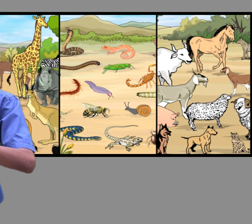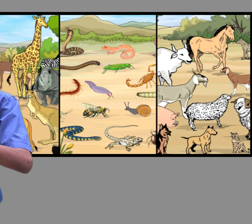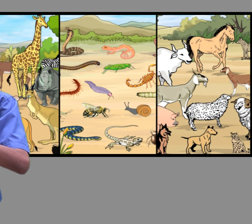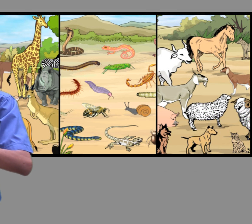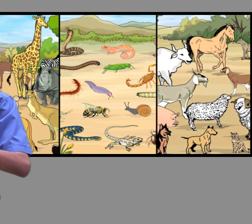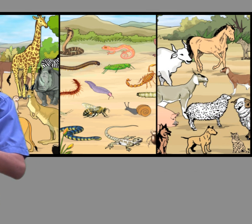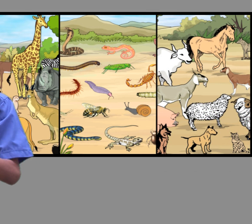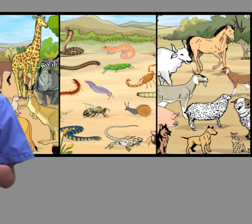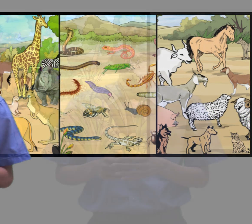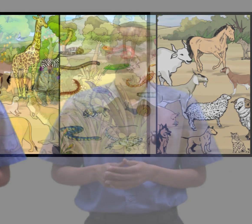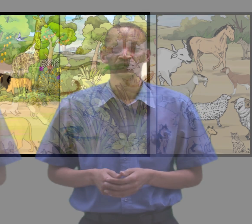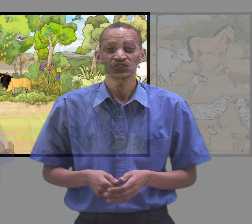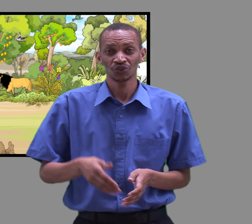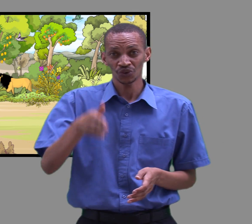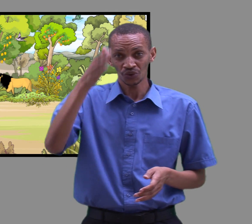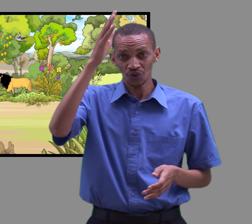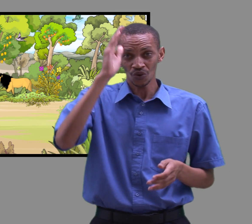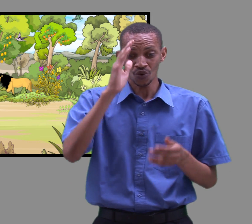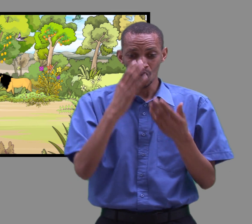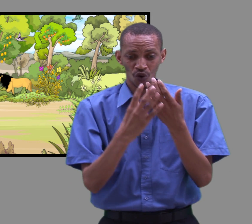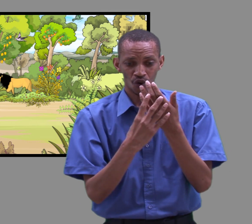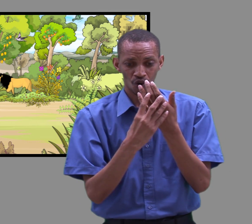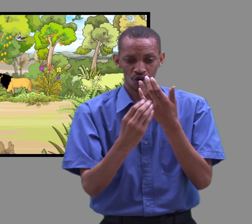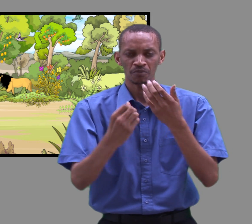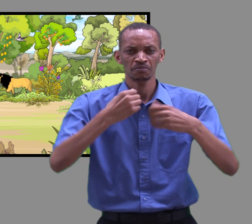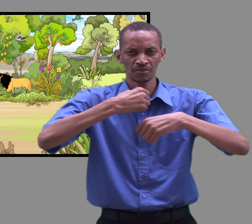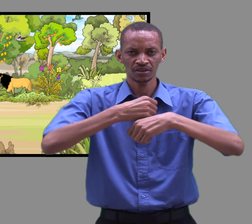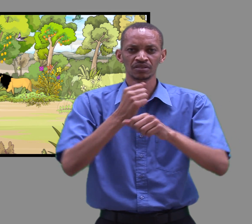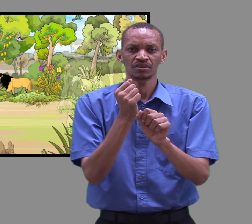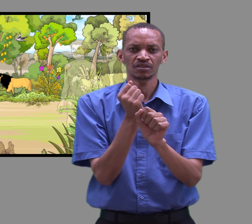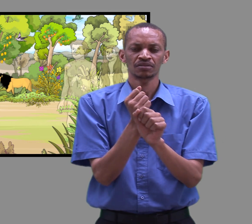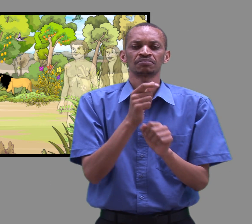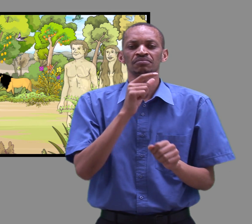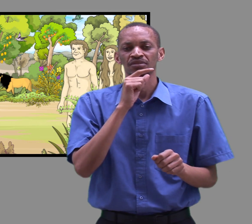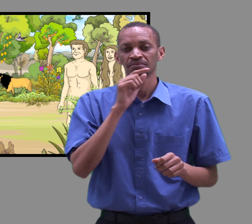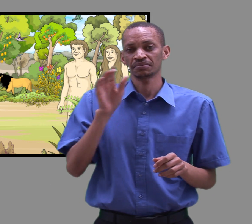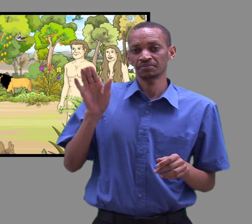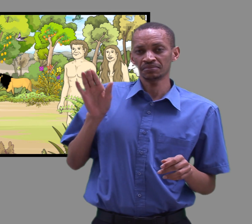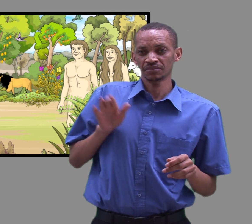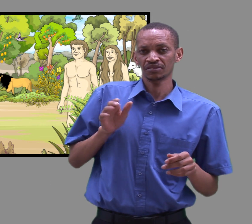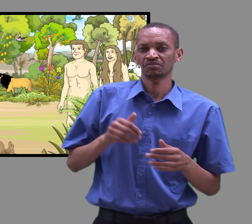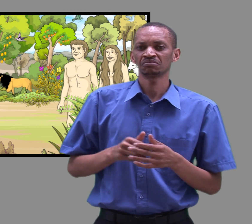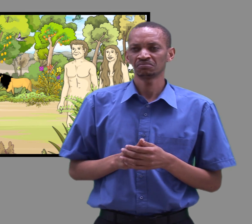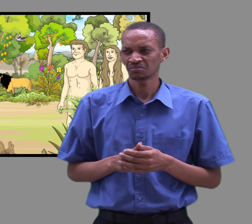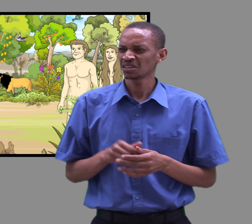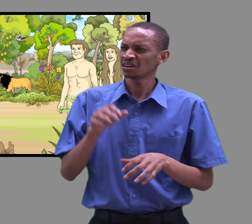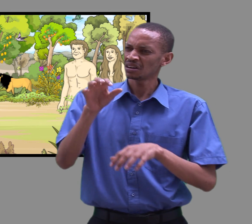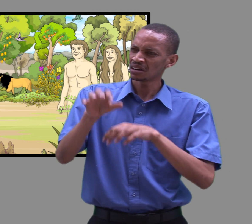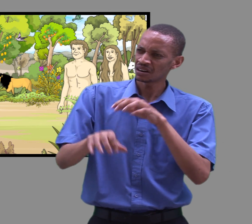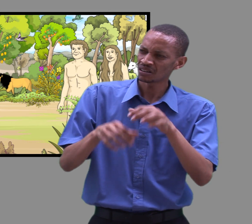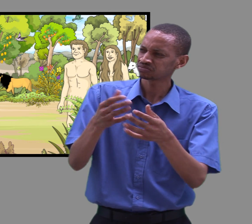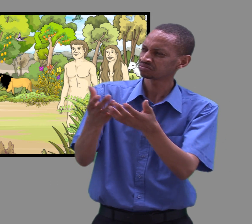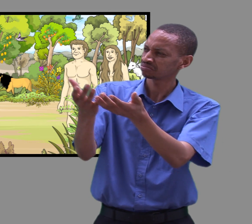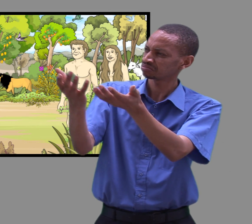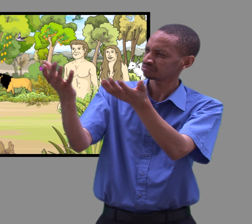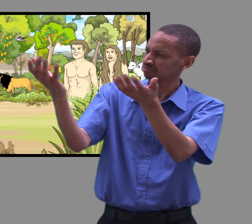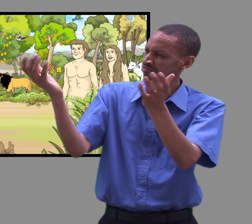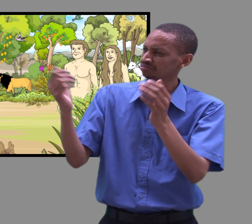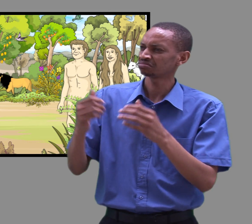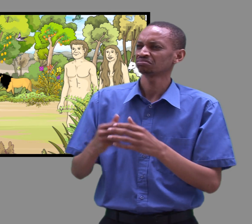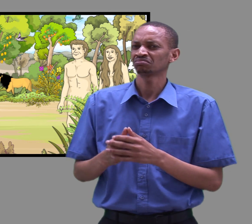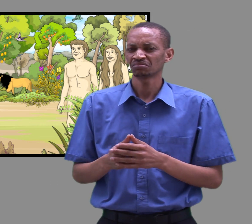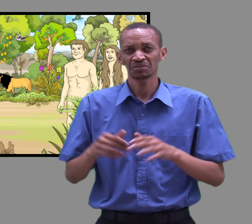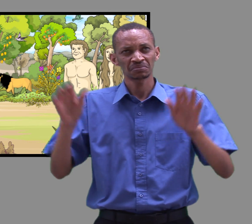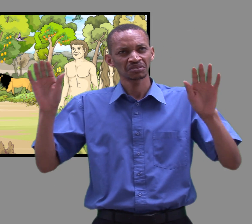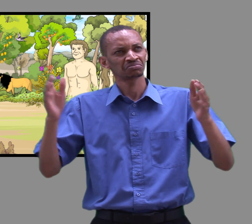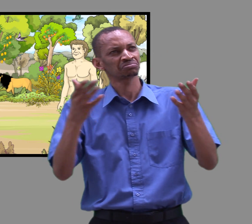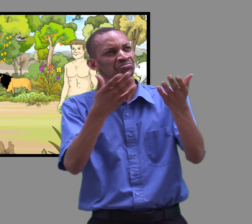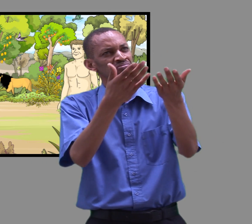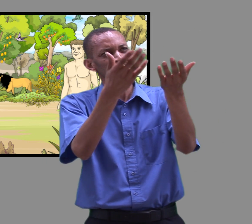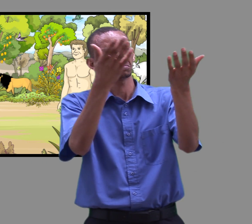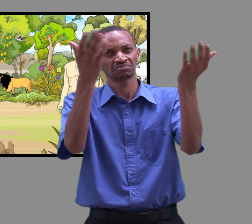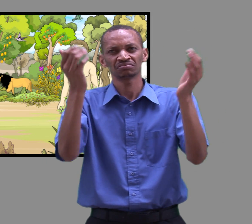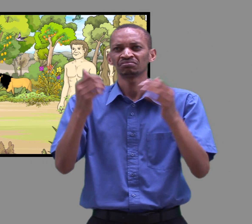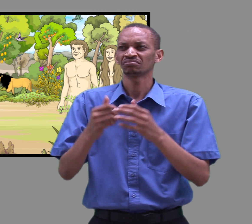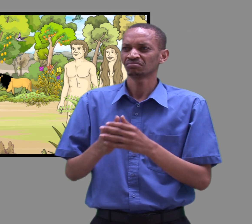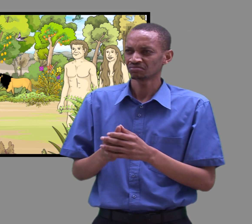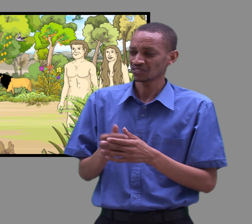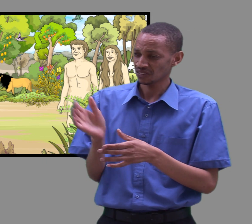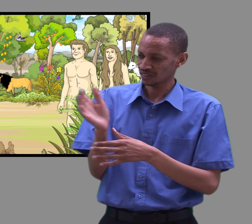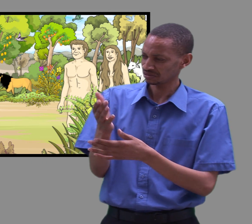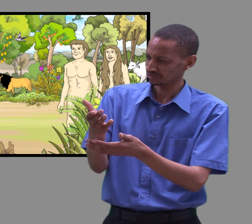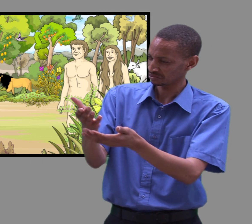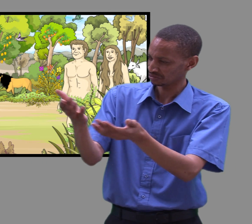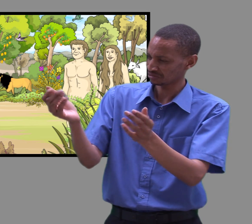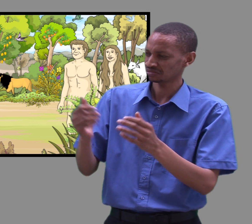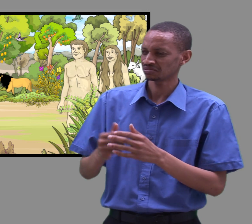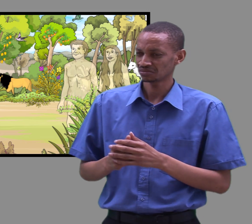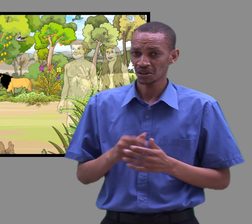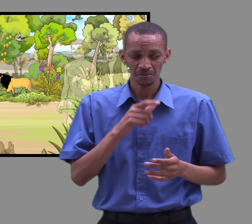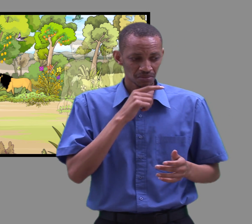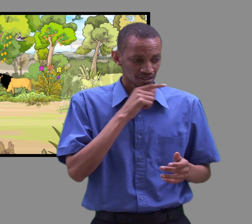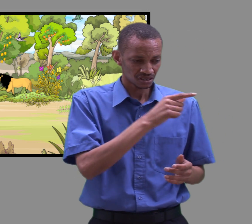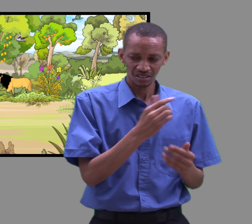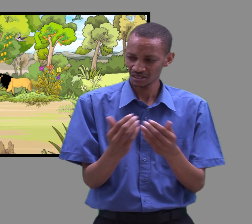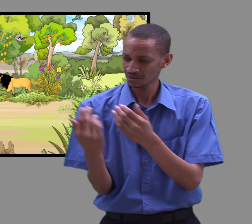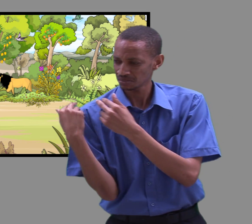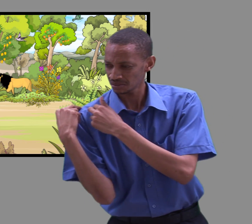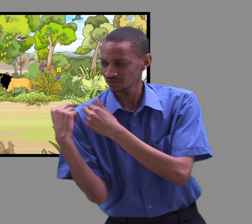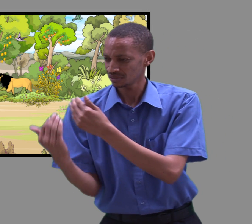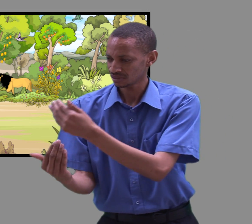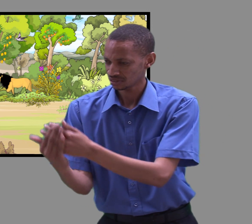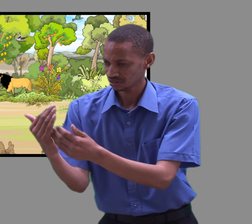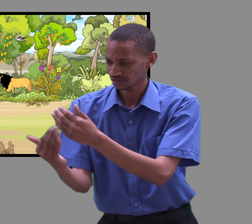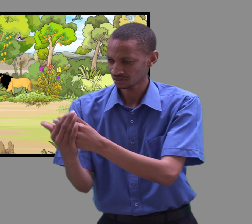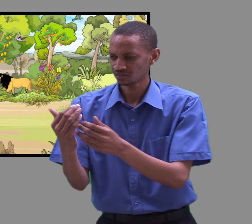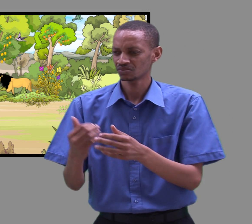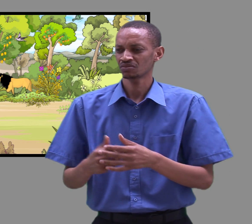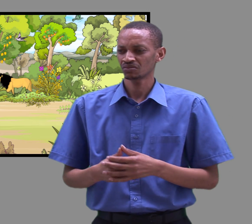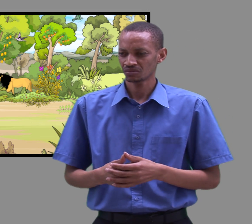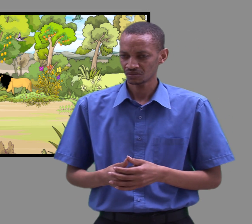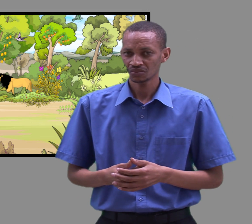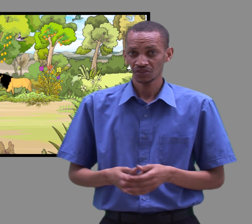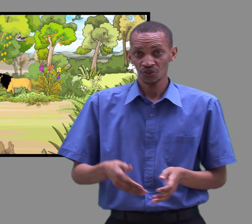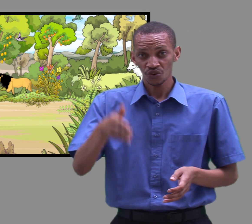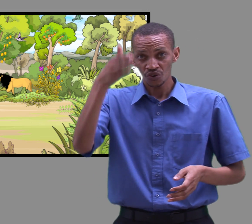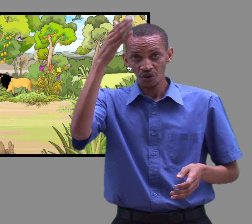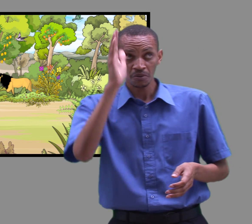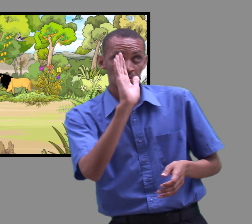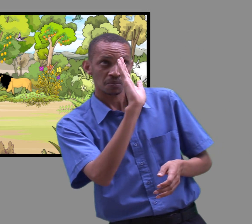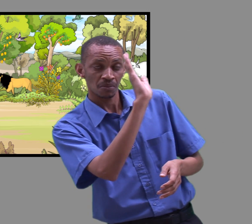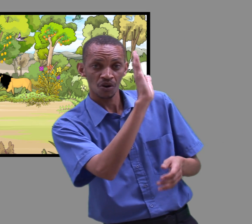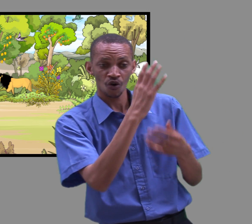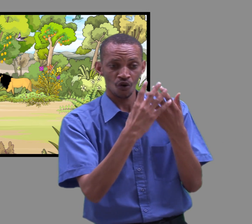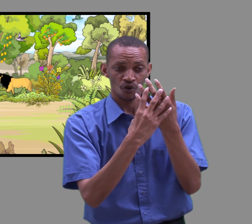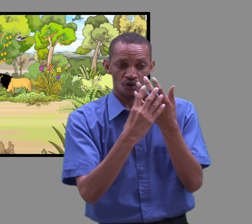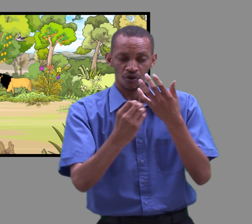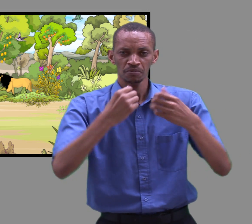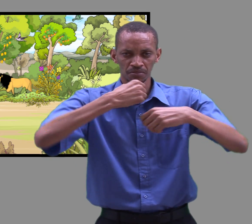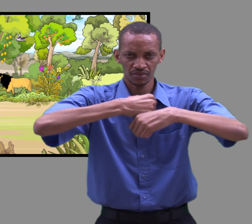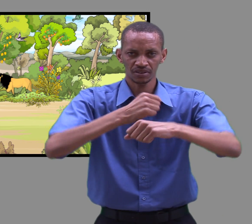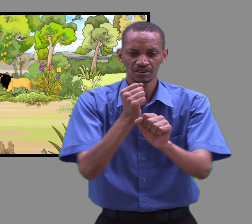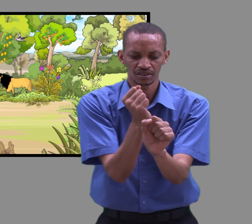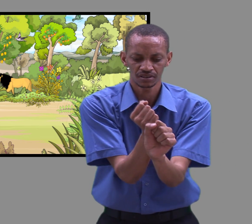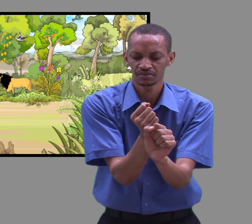Then God said, “Let Us make man in Our image, after Our likeness, to rule over the fish of the sea and the birds of the air, over the livestock, and over all the earth itself and every creature that crawls upon it.”